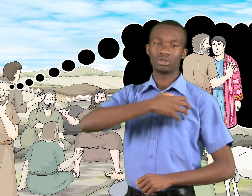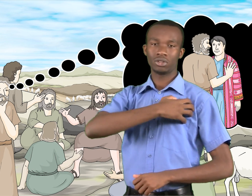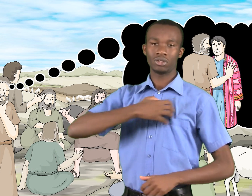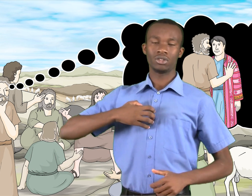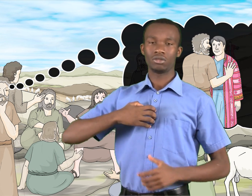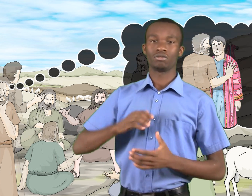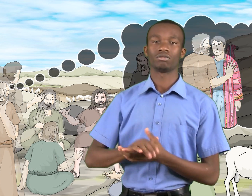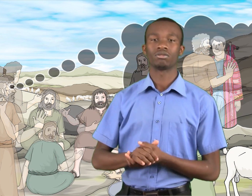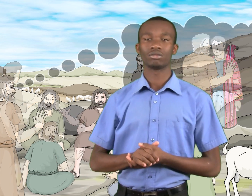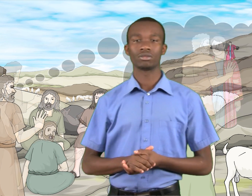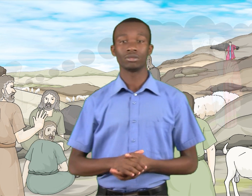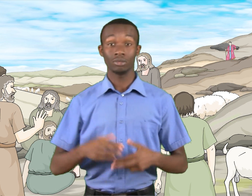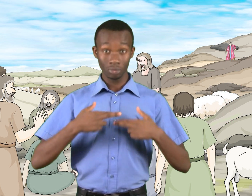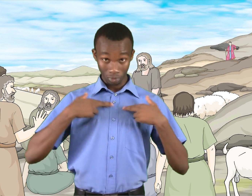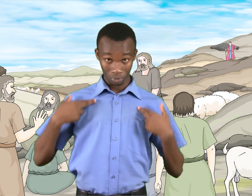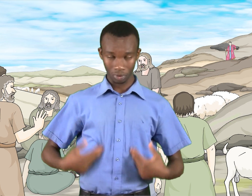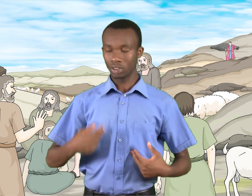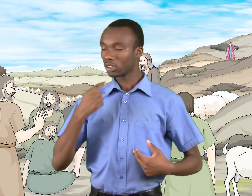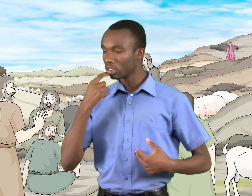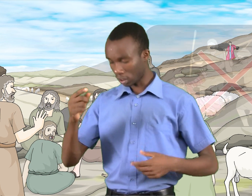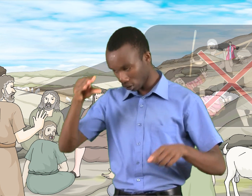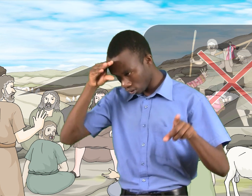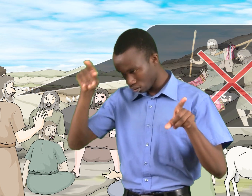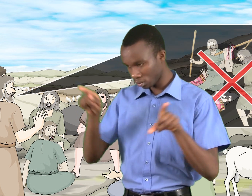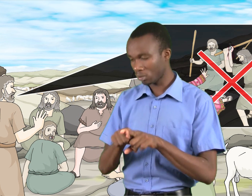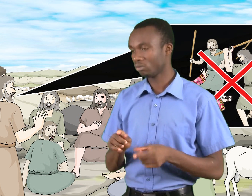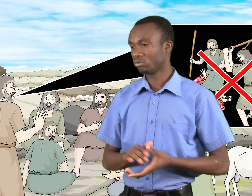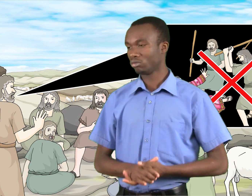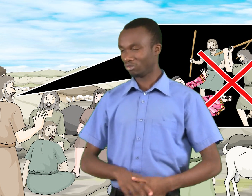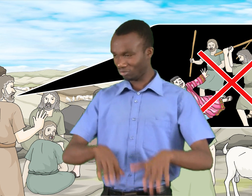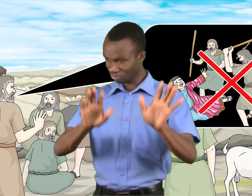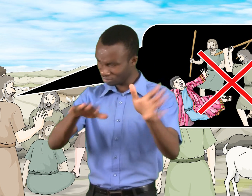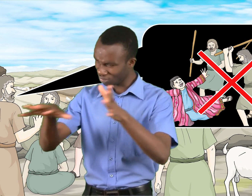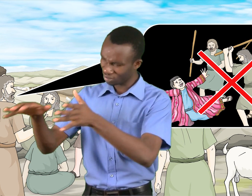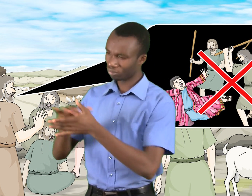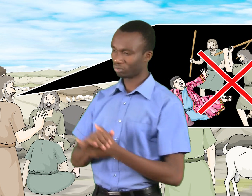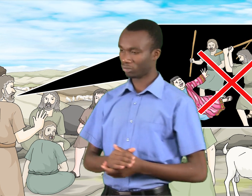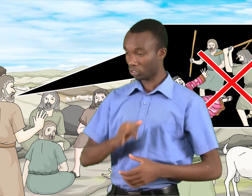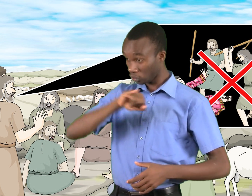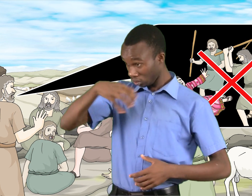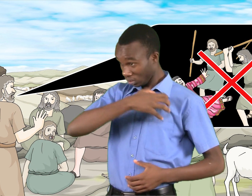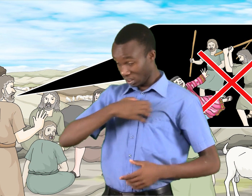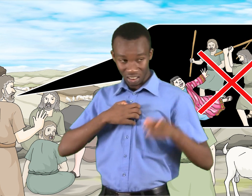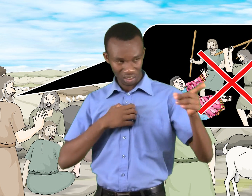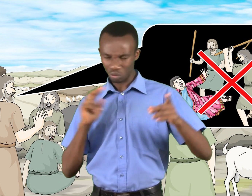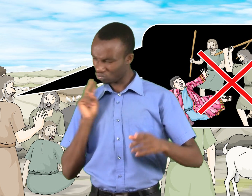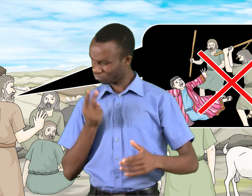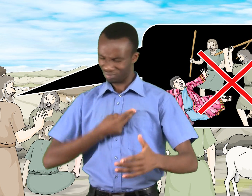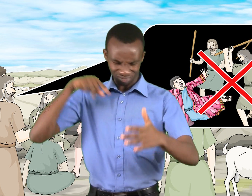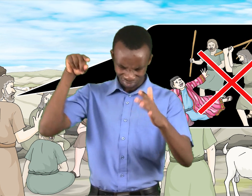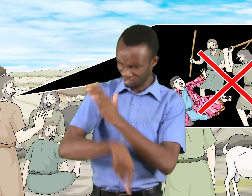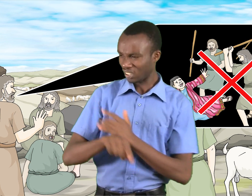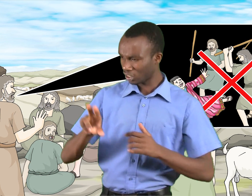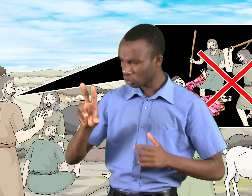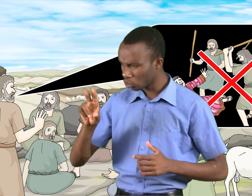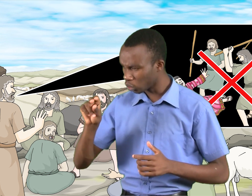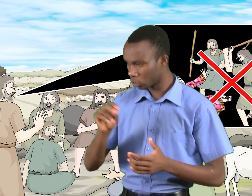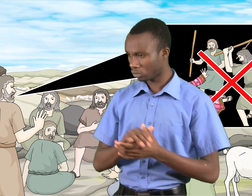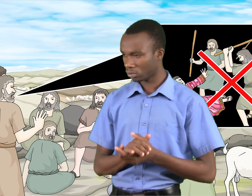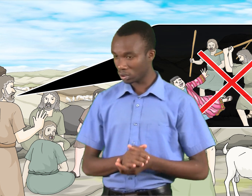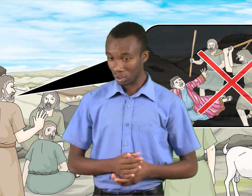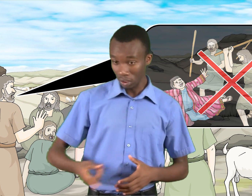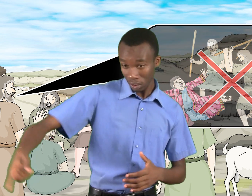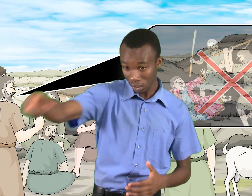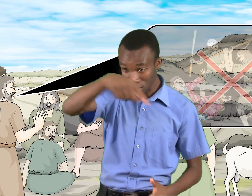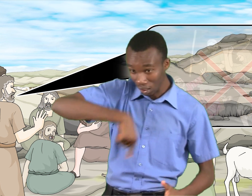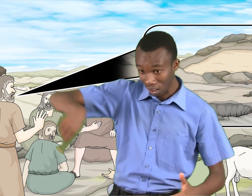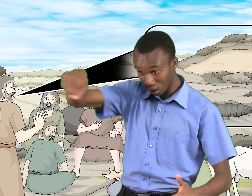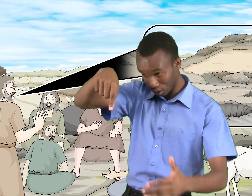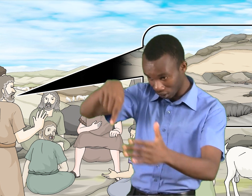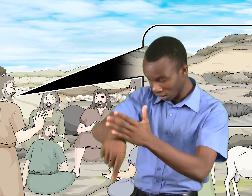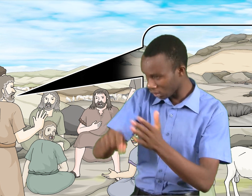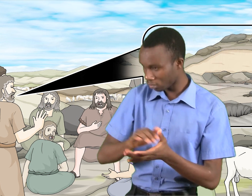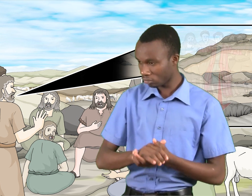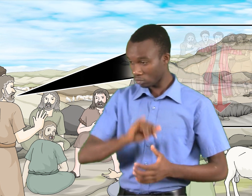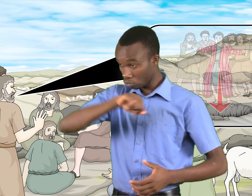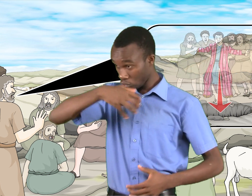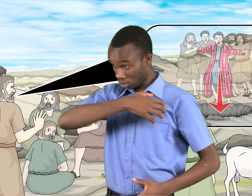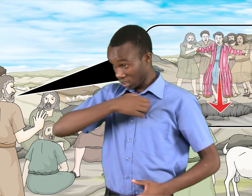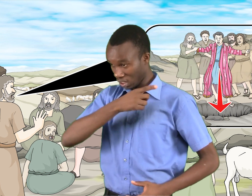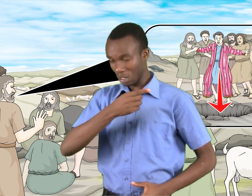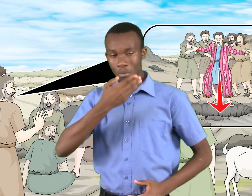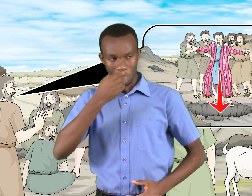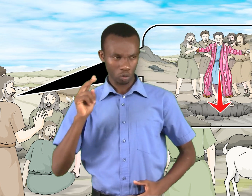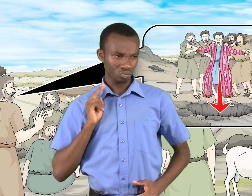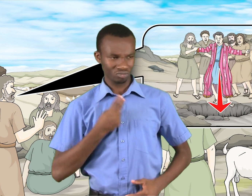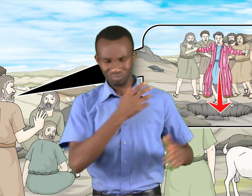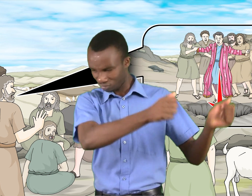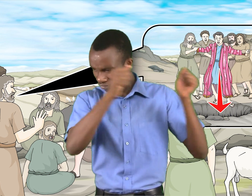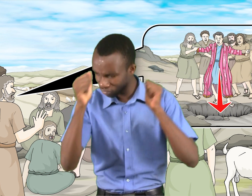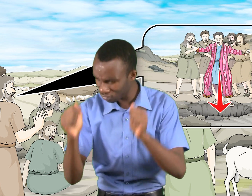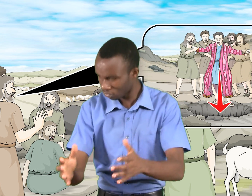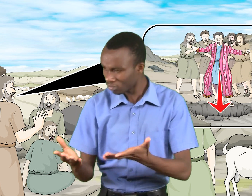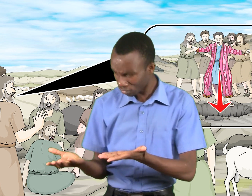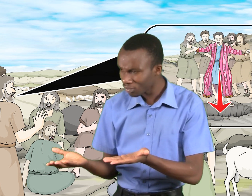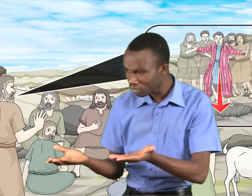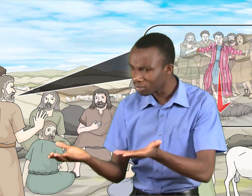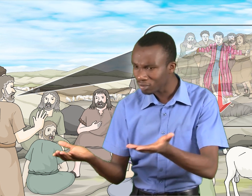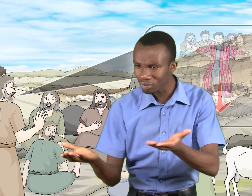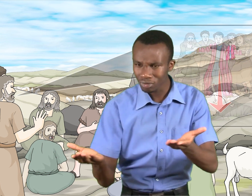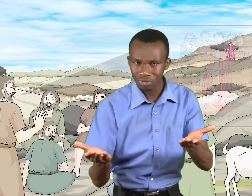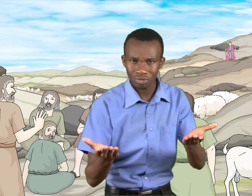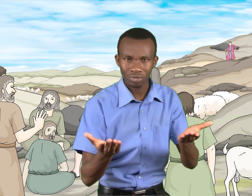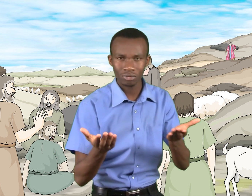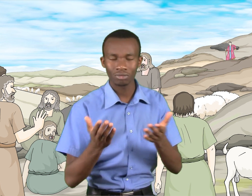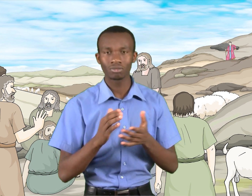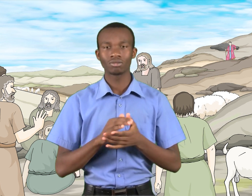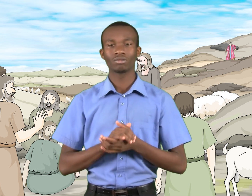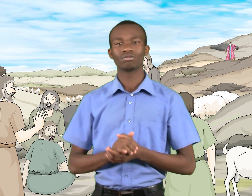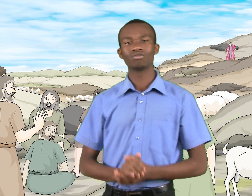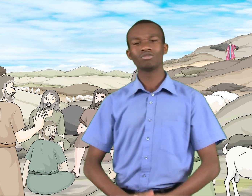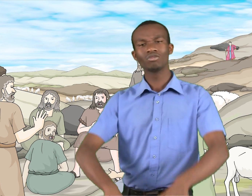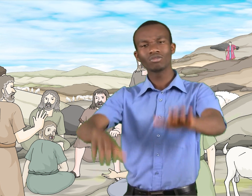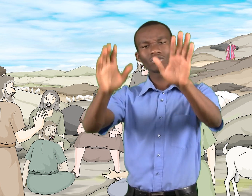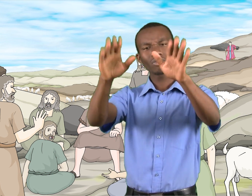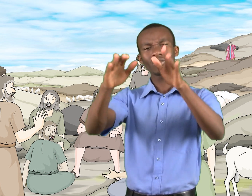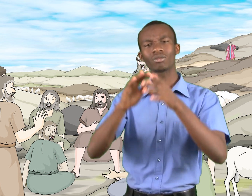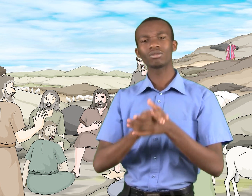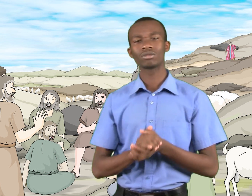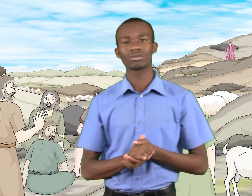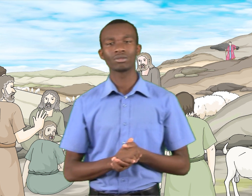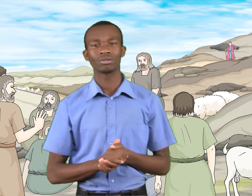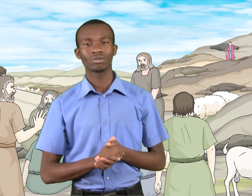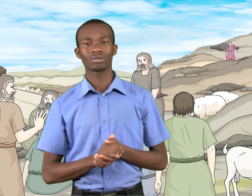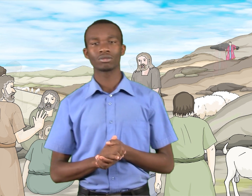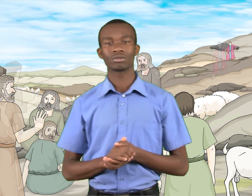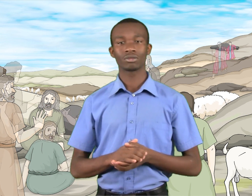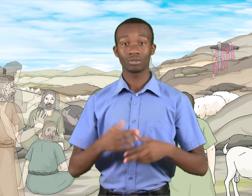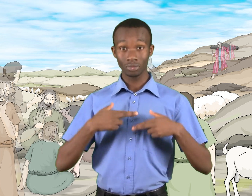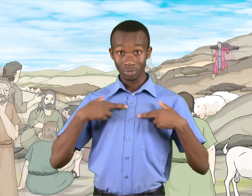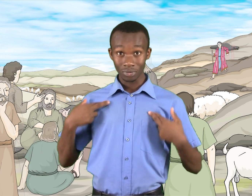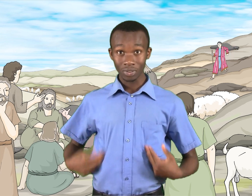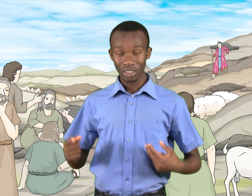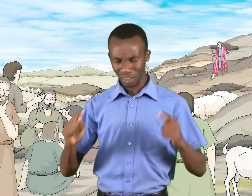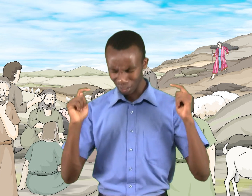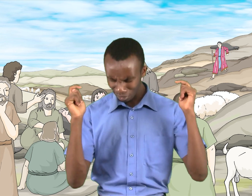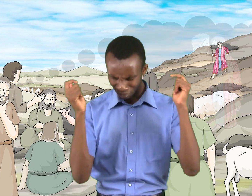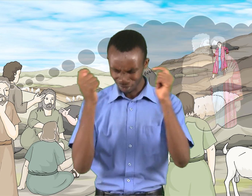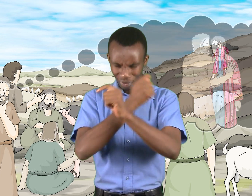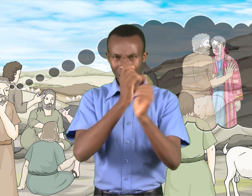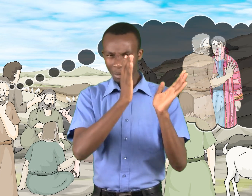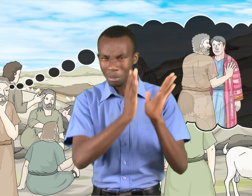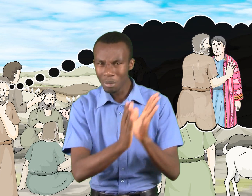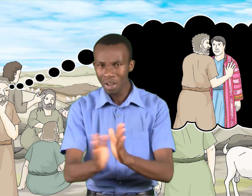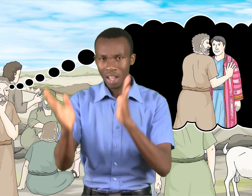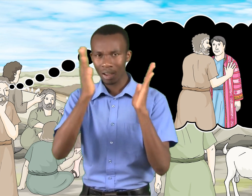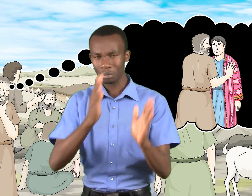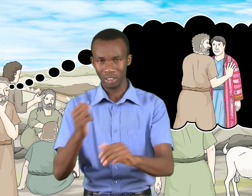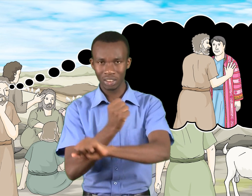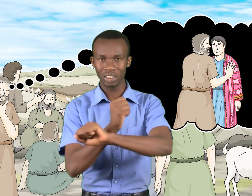“Let us not take his life,” he said. “Do not shed his blood. Throw him into this pit in the wilderness, but do not lay a hand on him.”